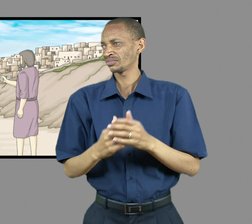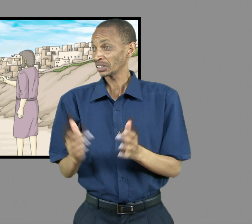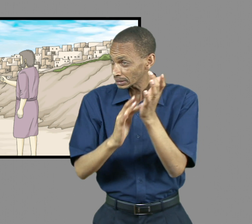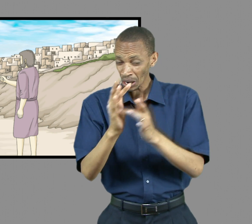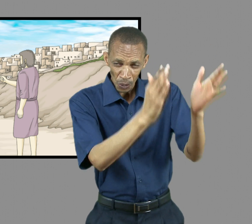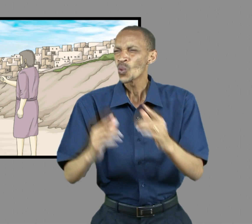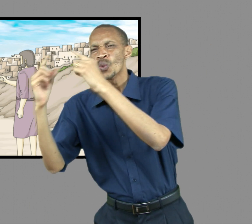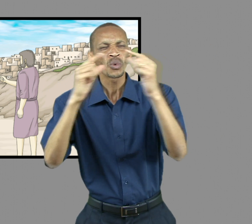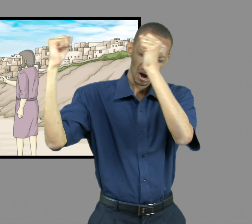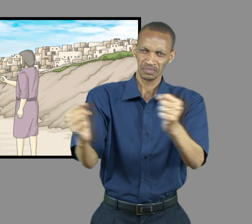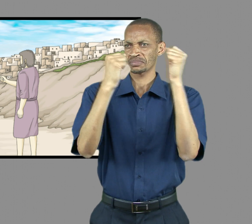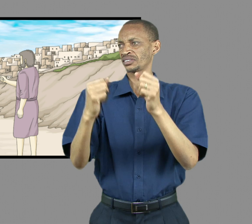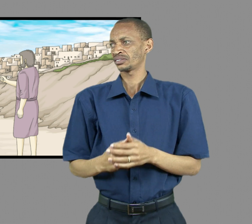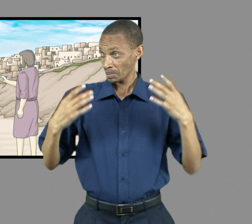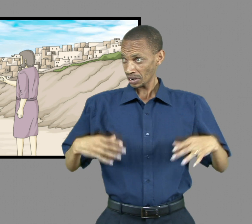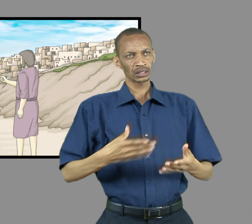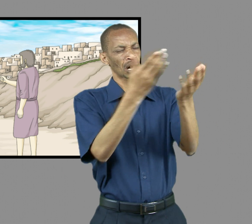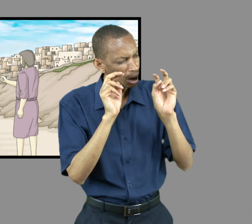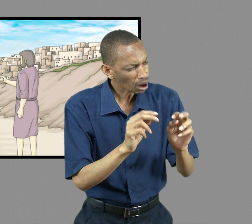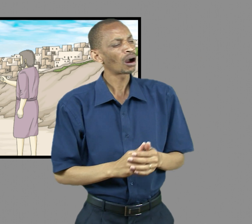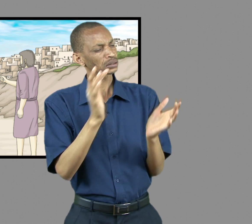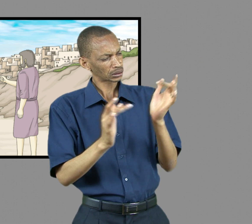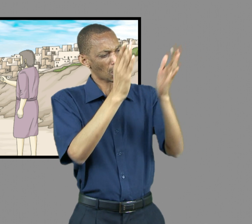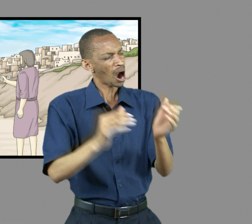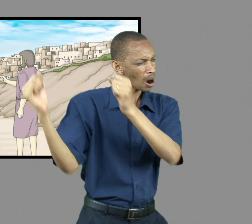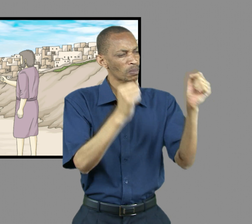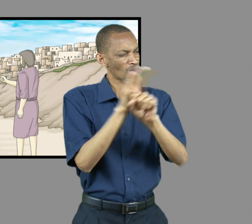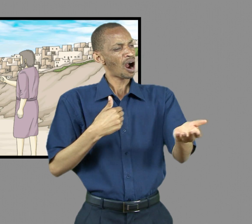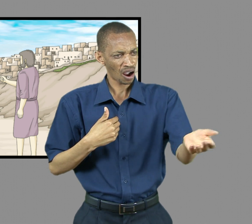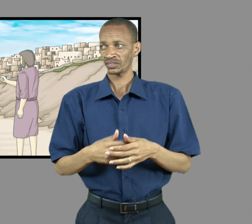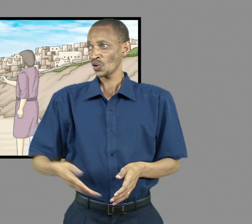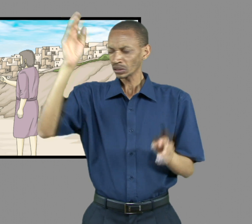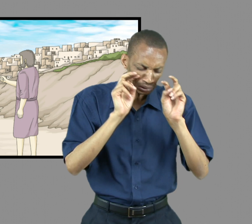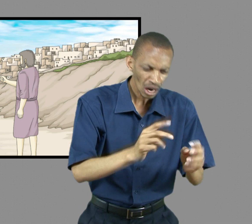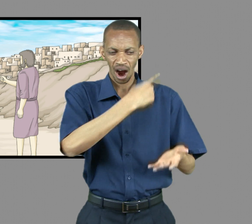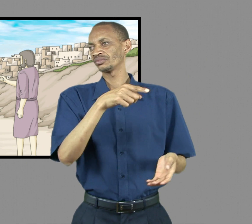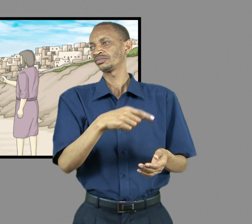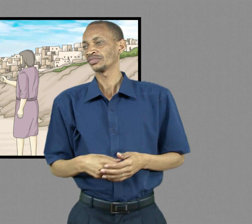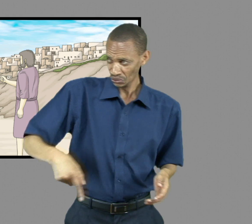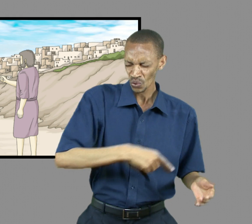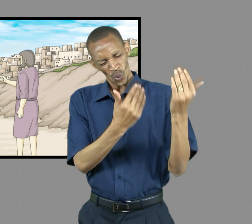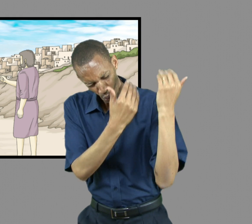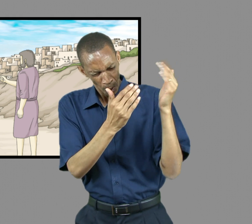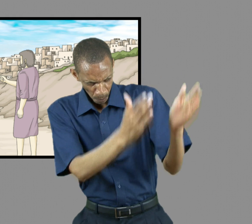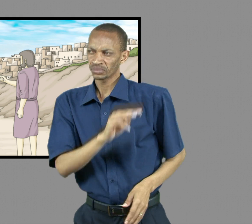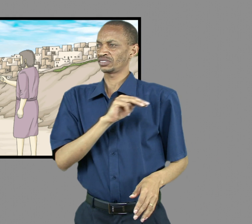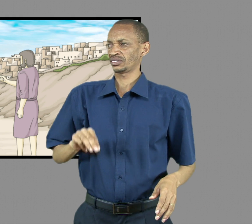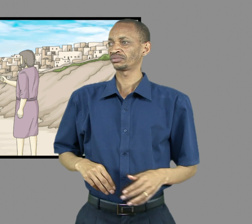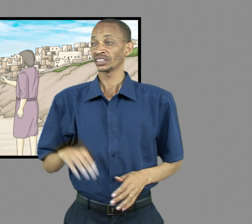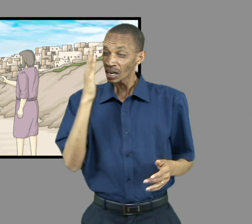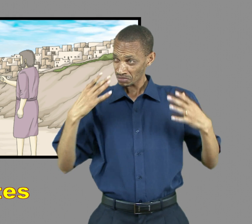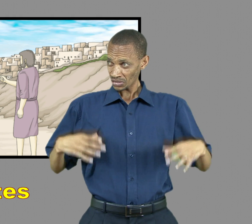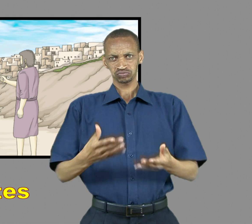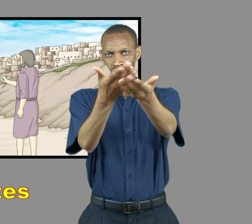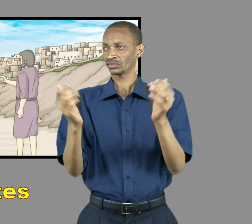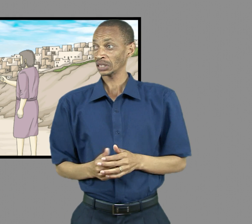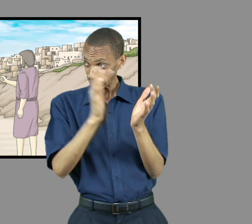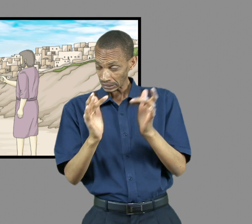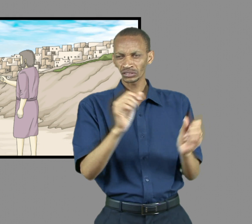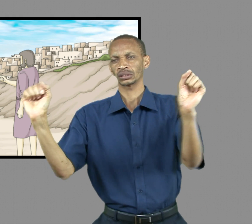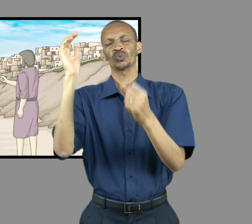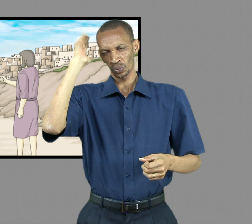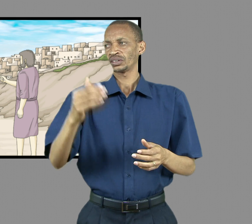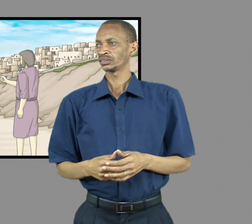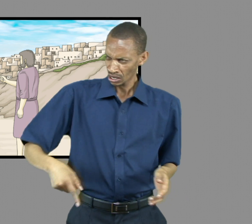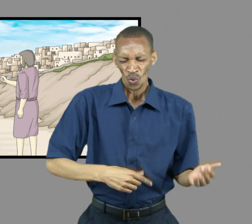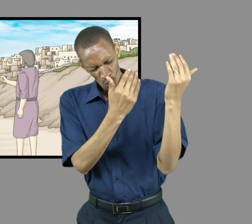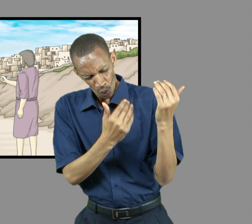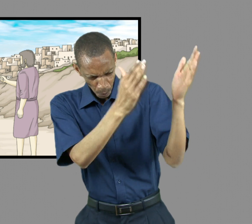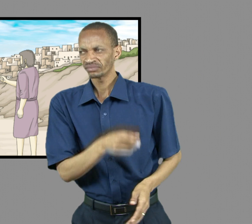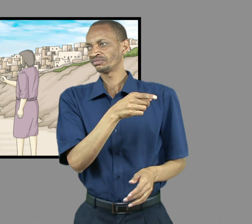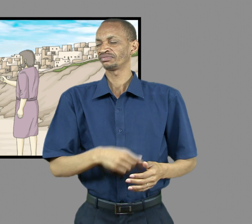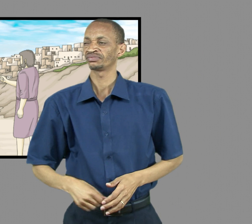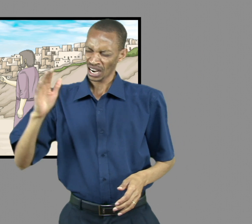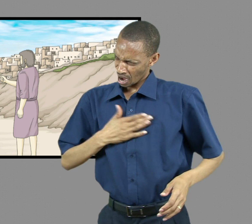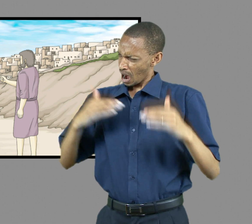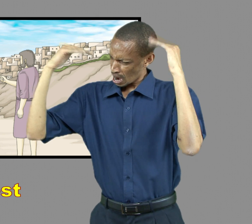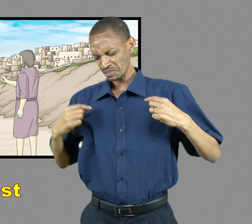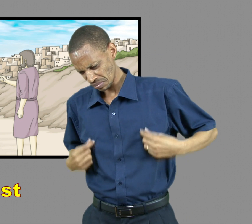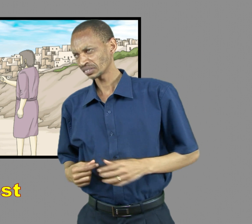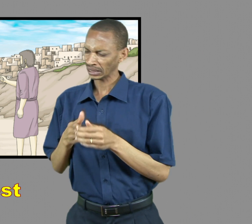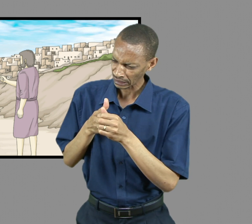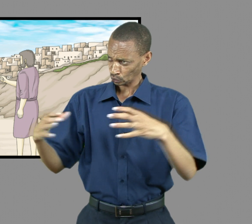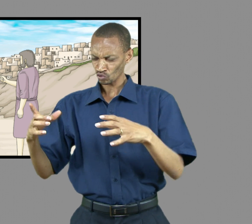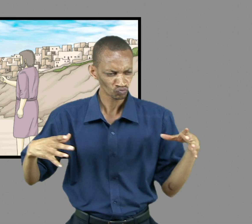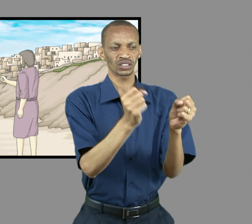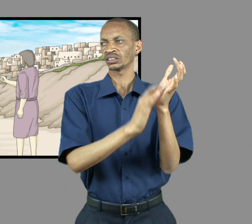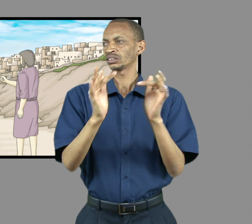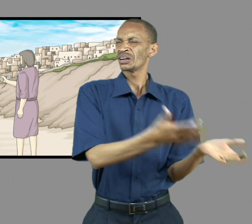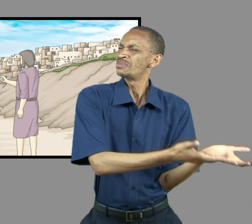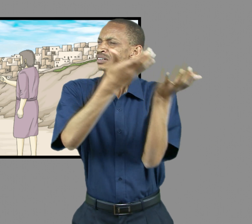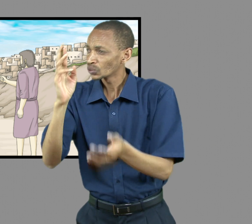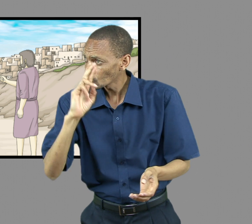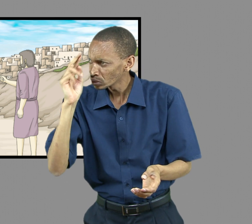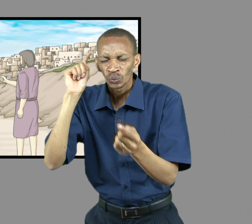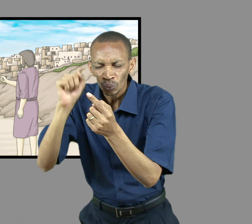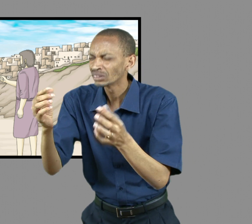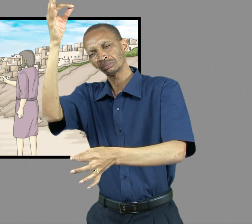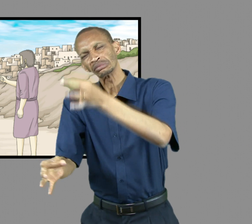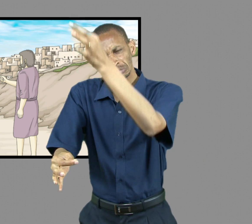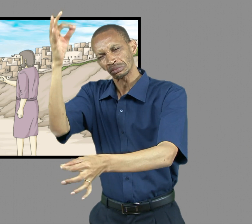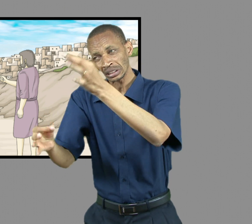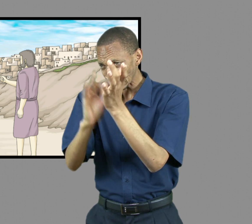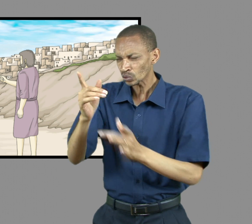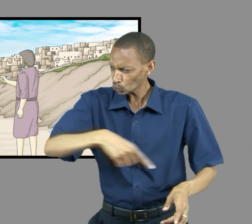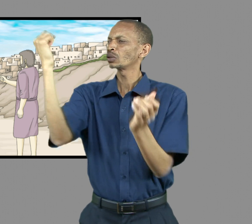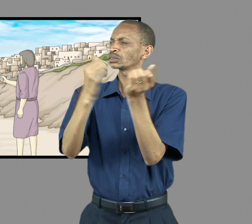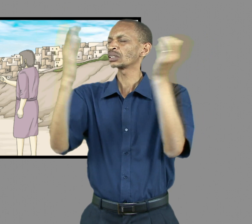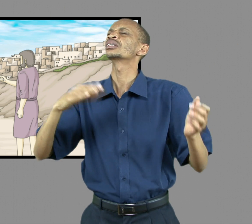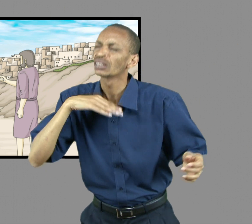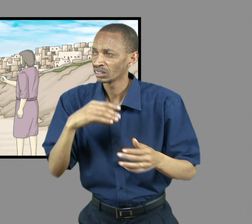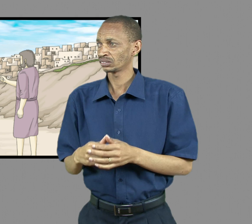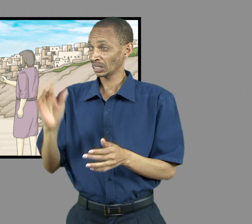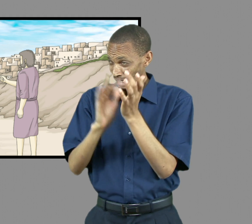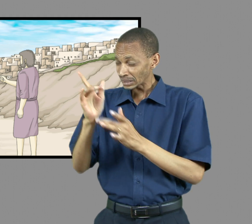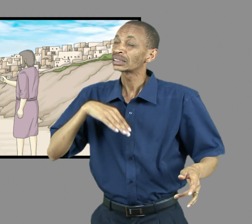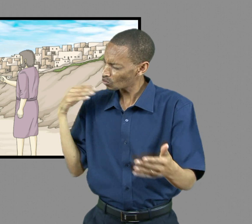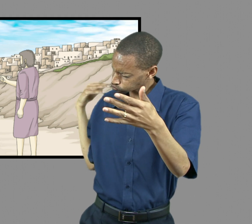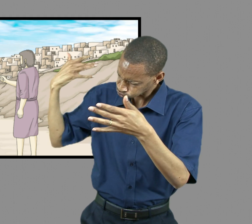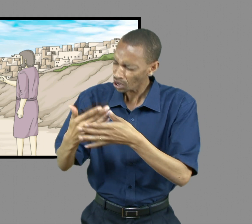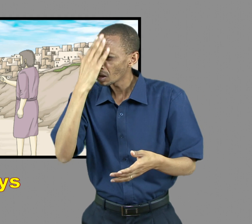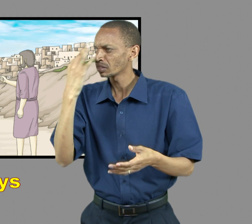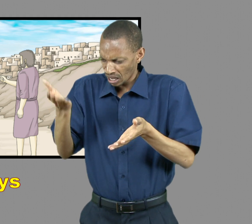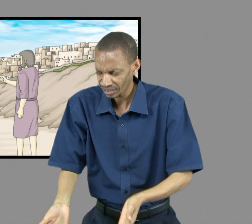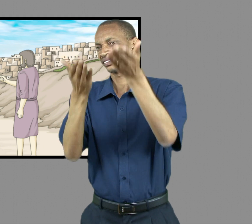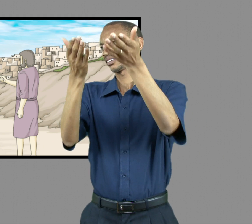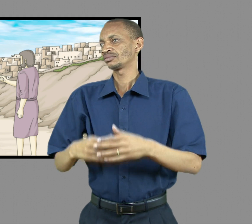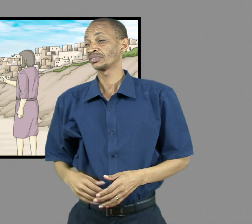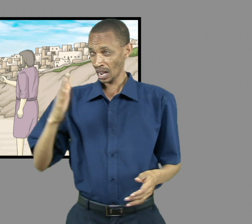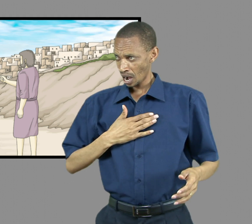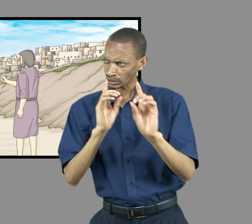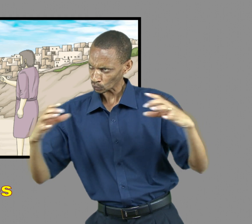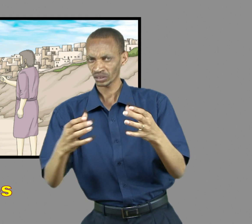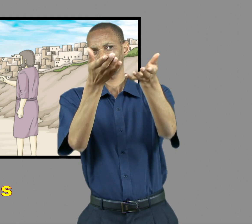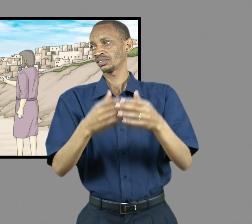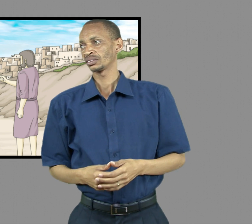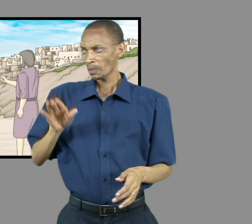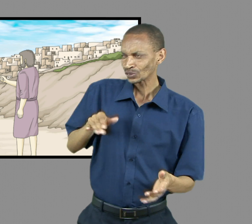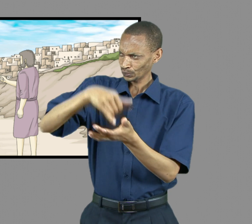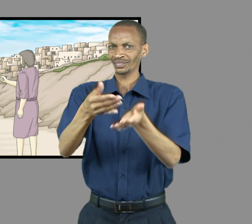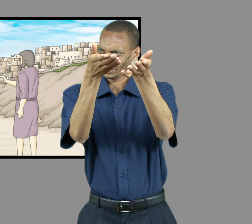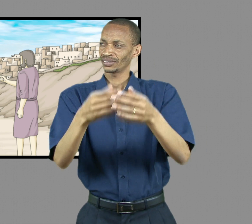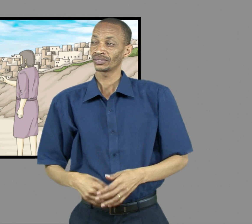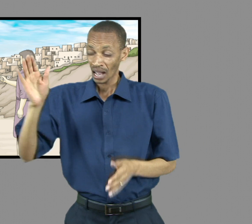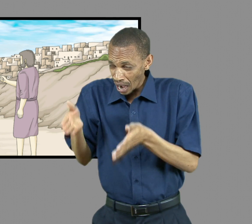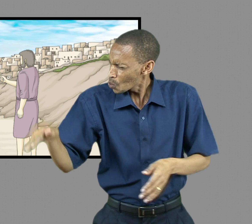Our chief priests and rulers delivered Him up to the sentence of death, and they crucified Him. But we were hoping He was the One who would redeem Israel. And besides all this, it is the third day since these things took place.